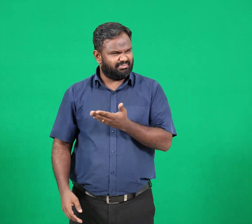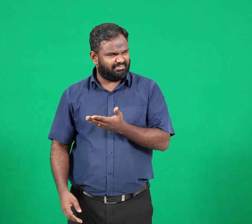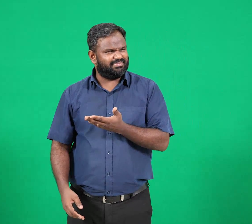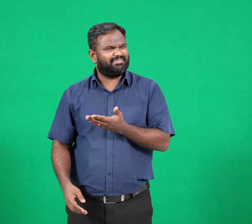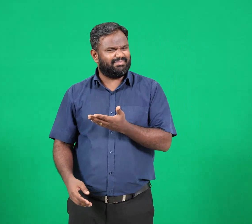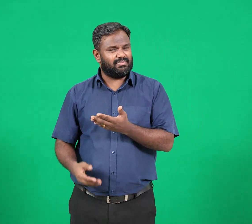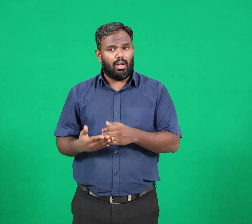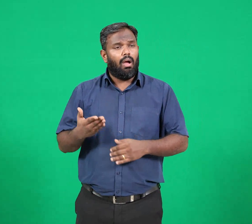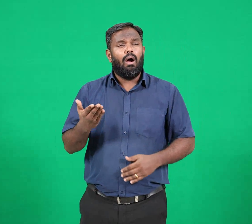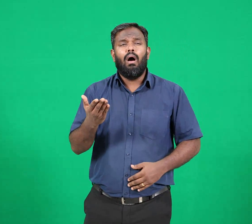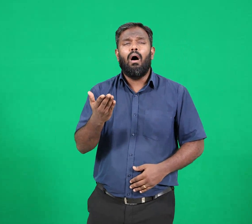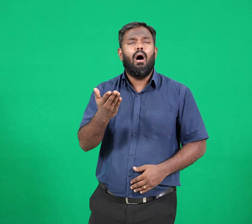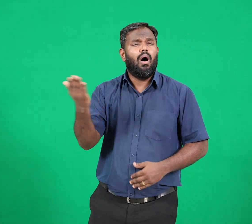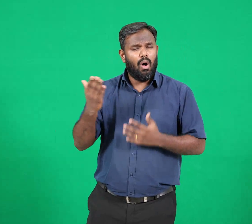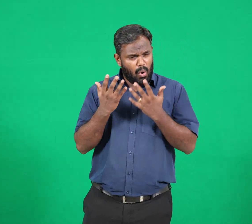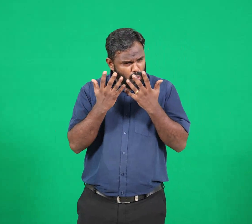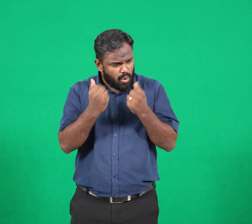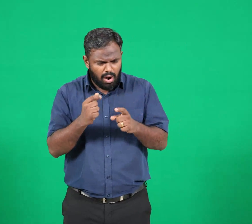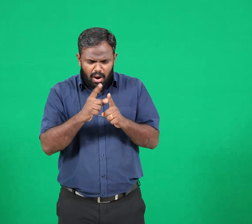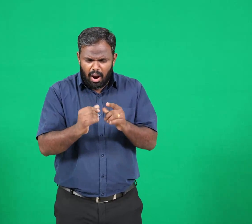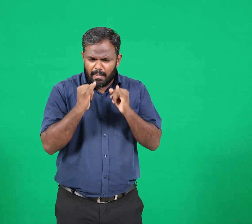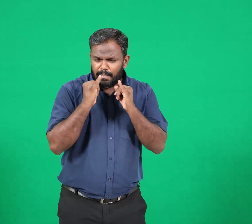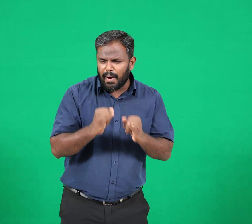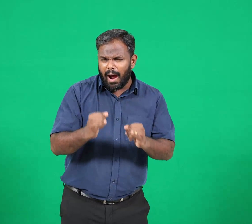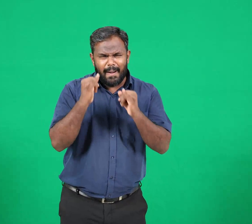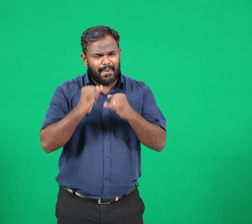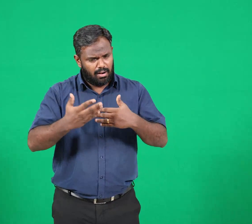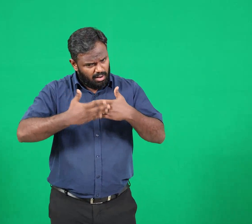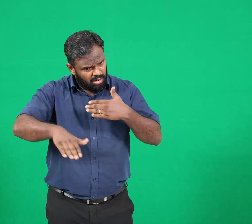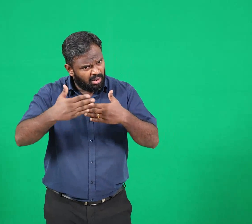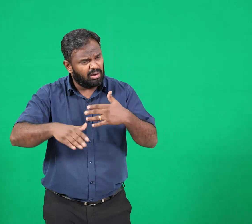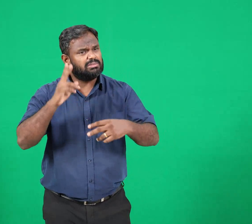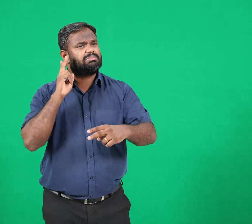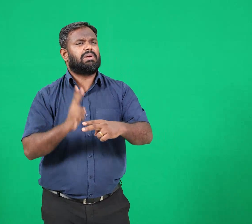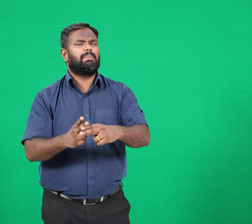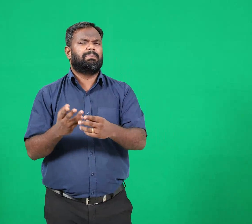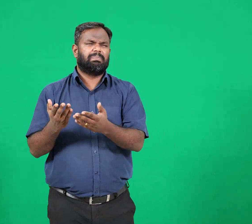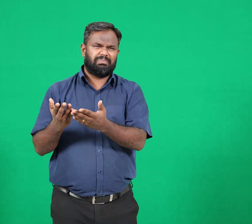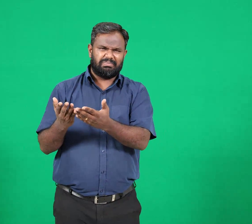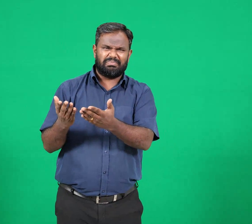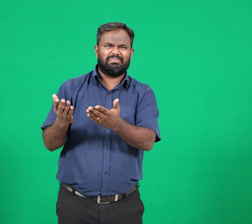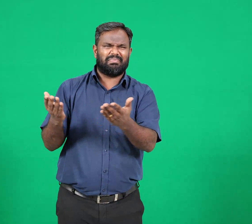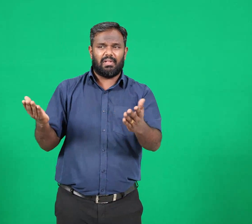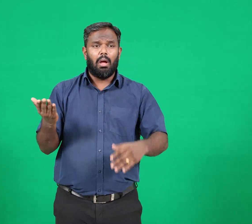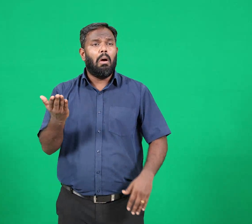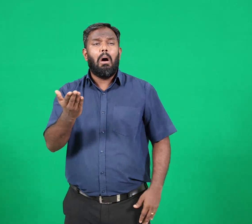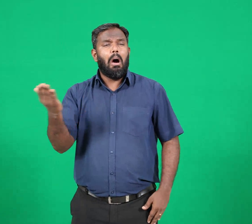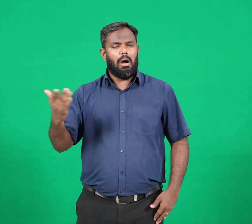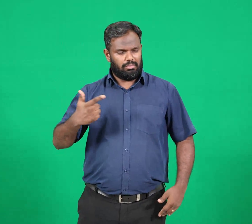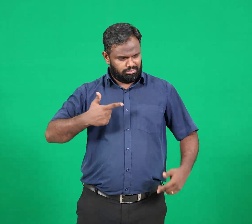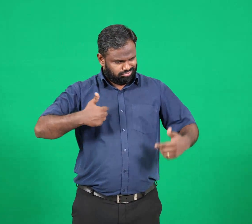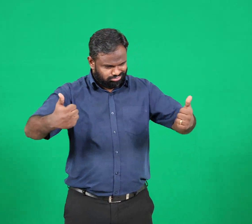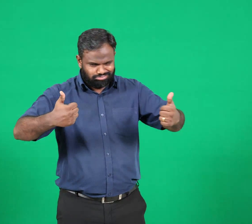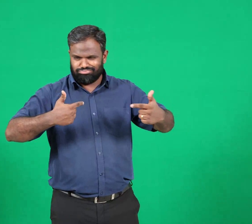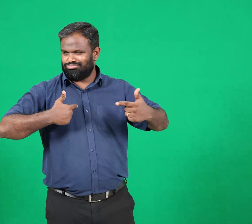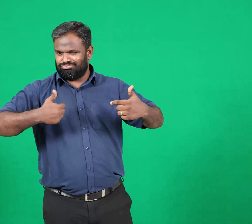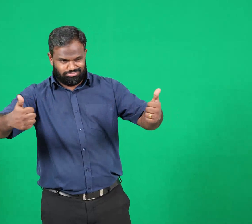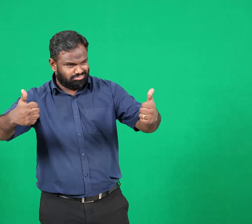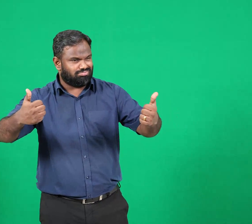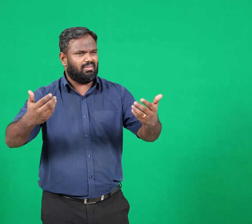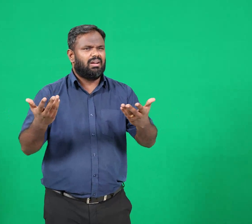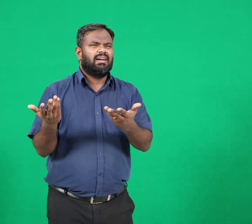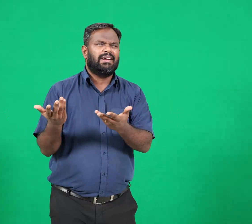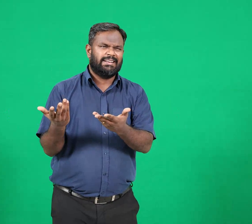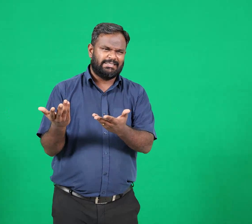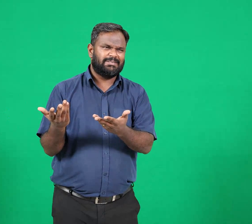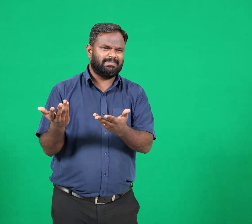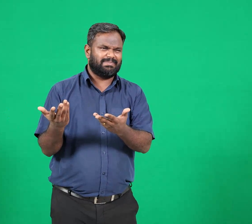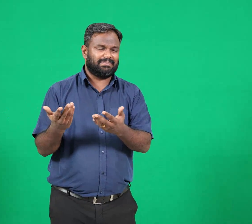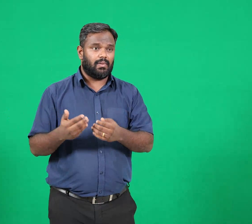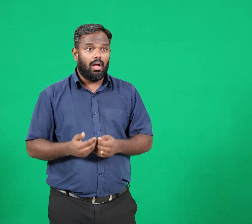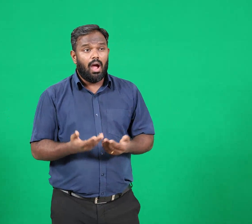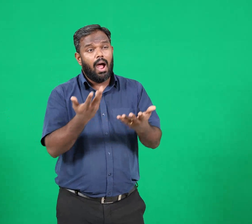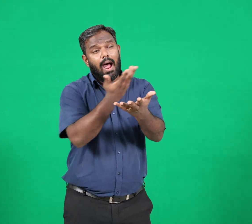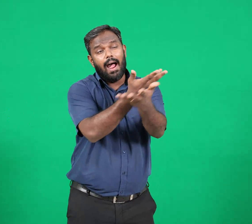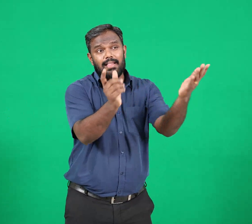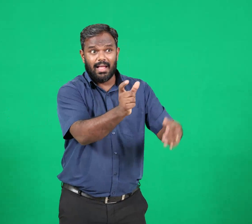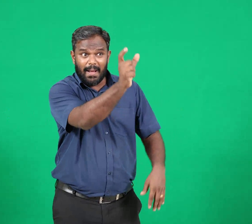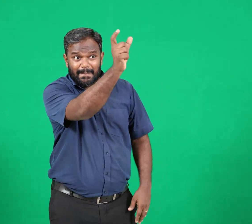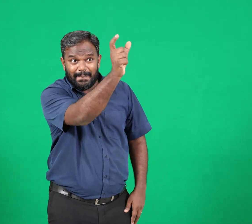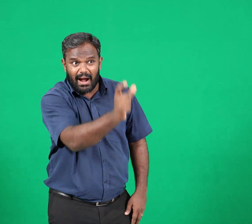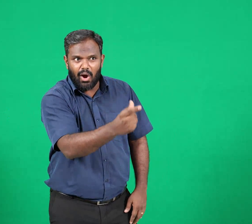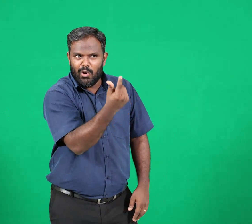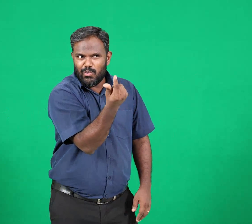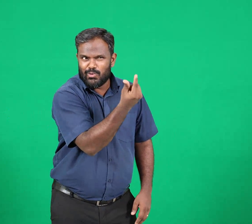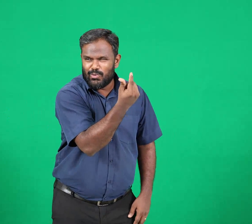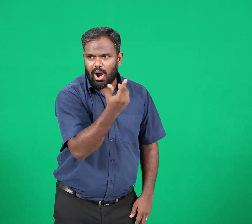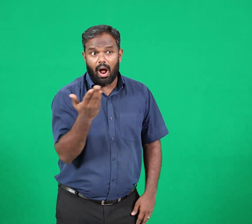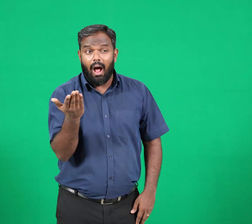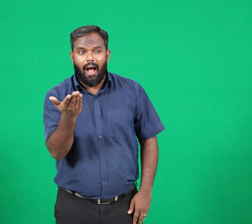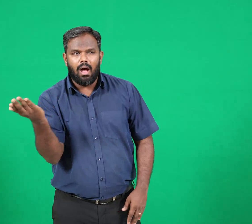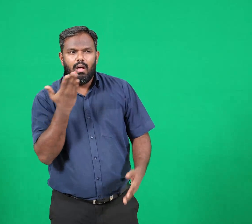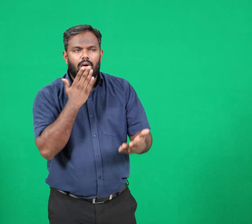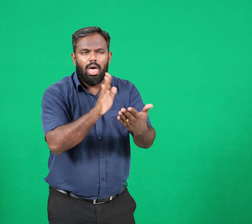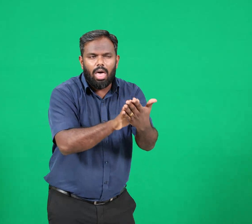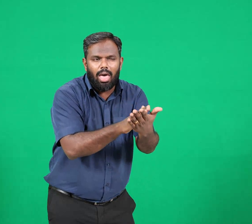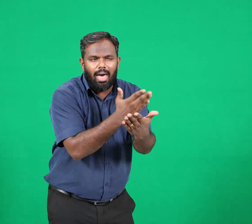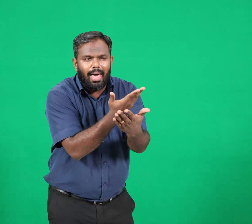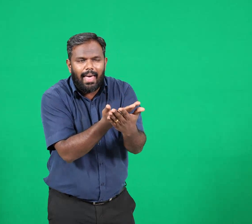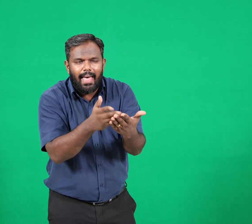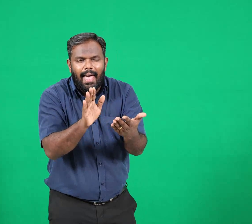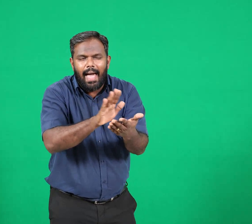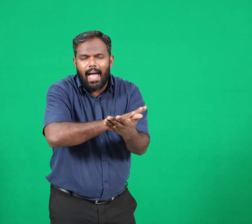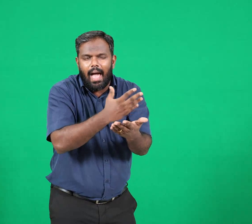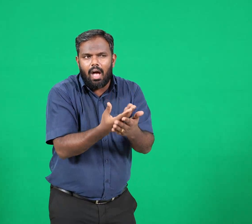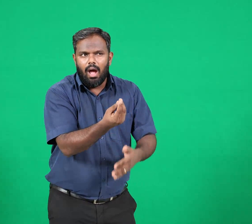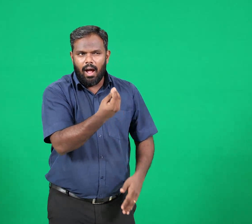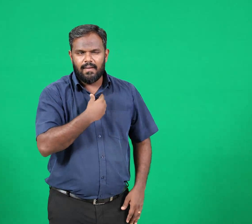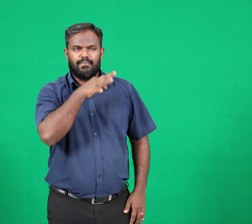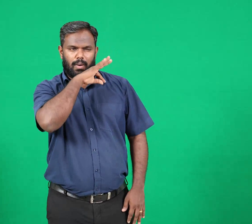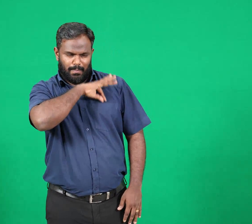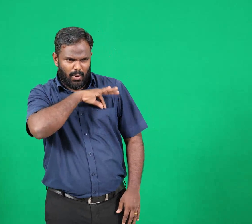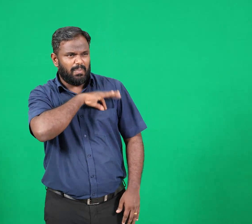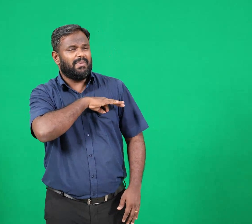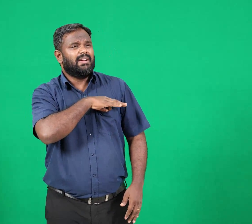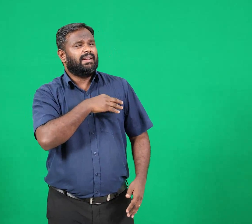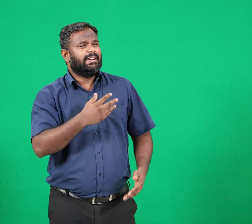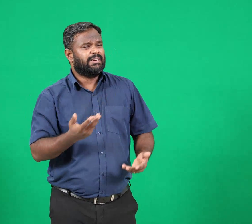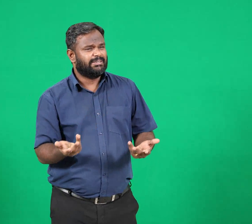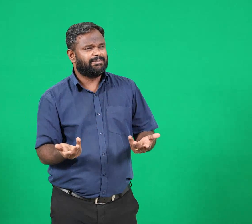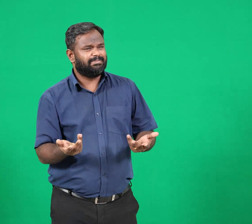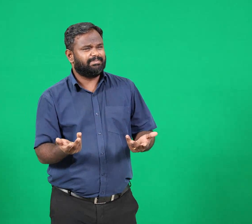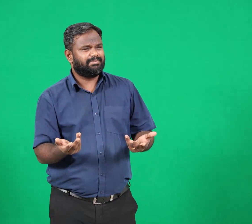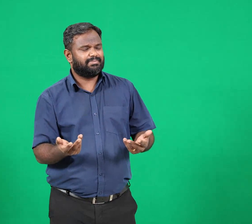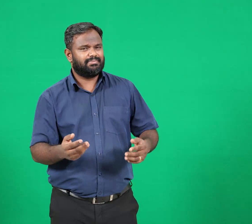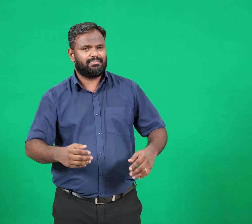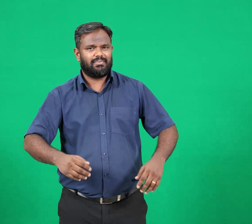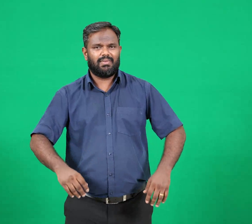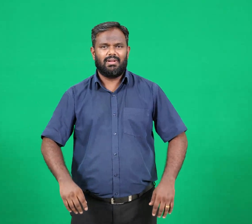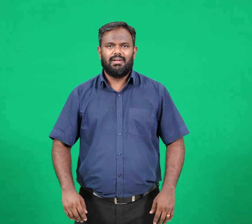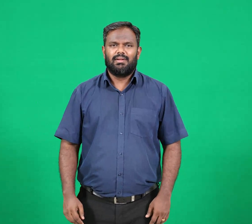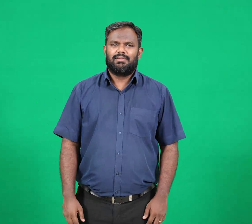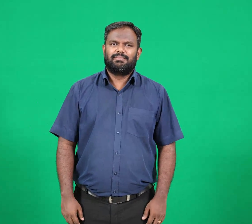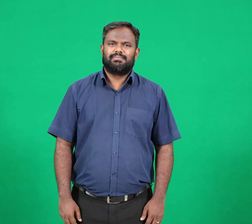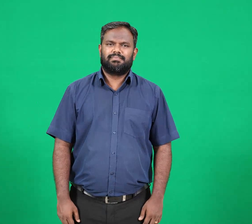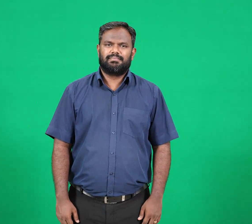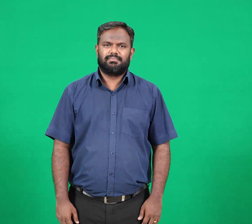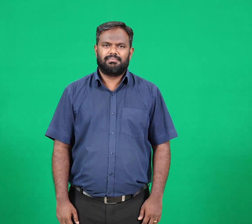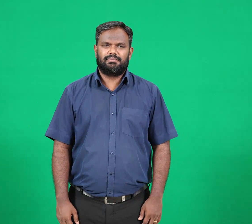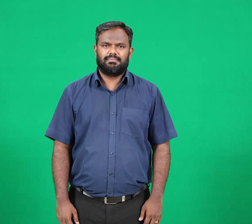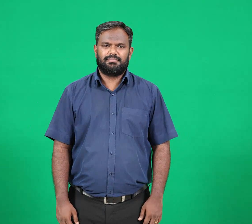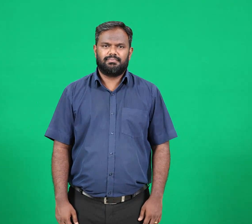their mouths spew arrogance; they flatter others for their own advantage.